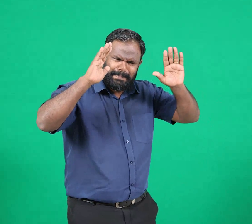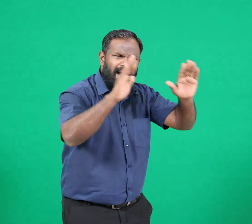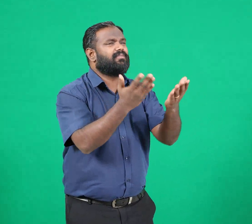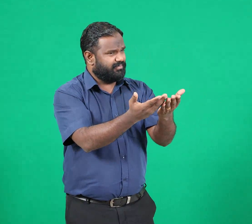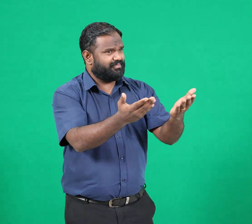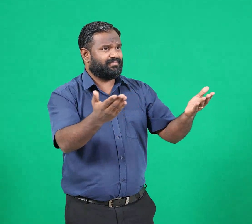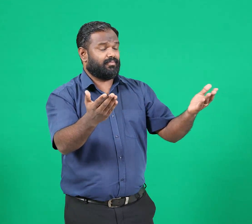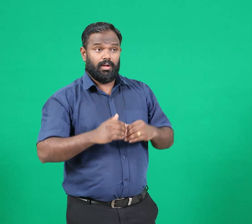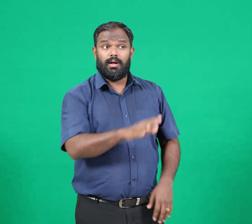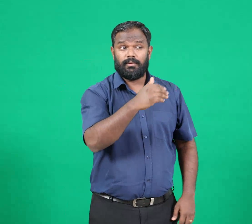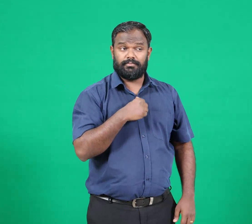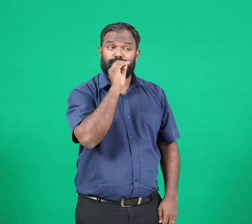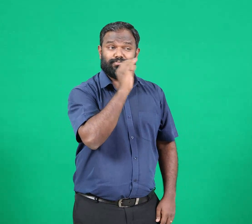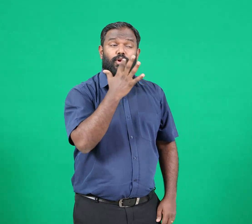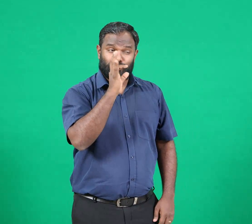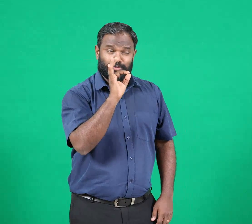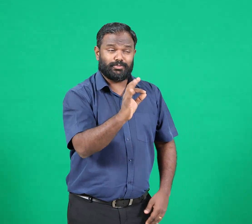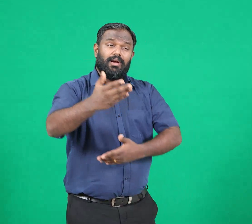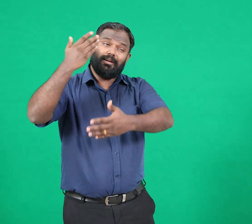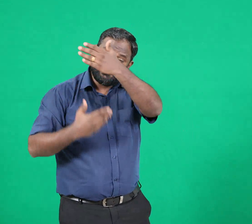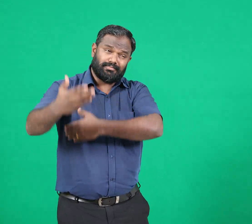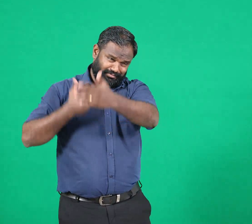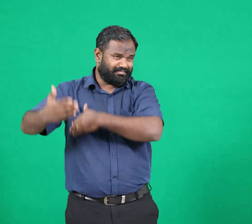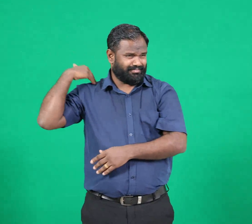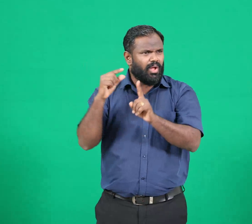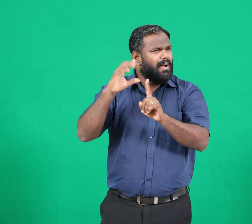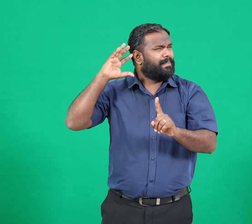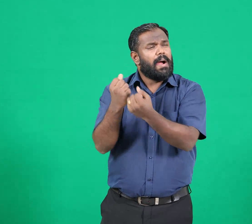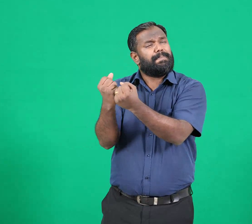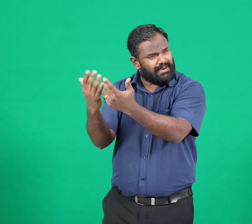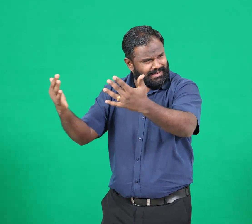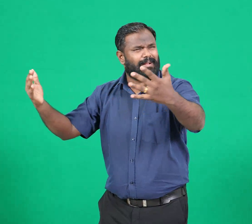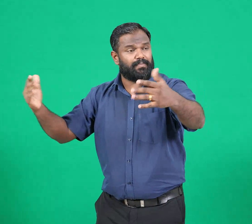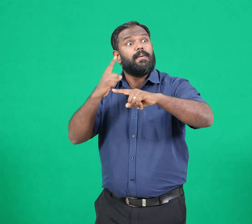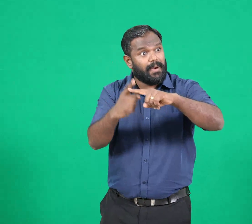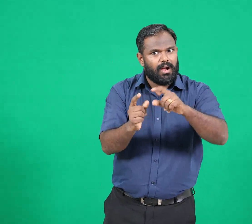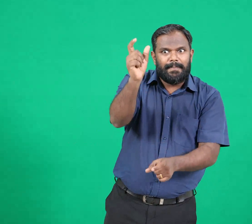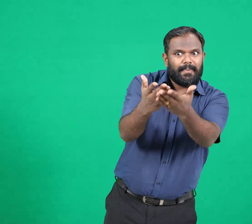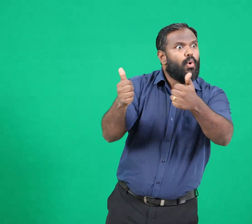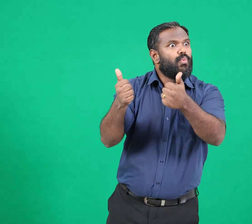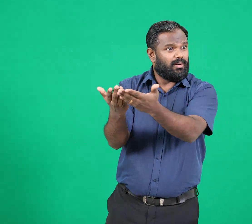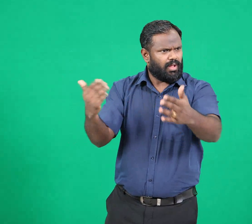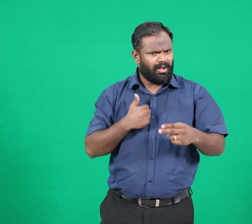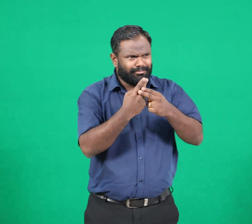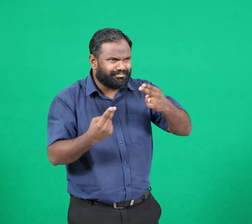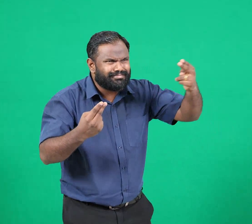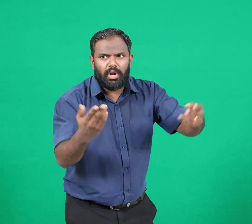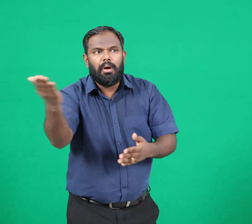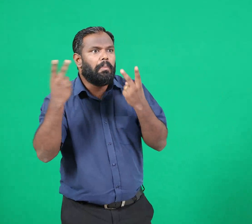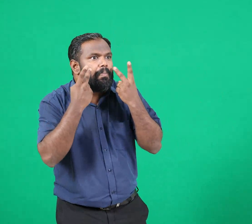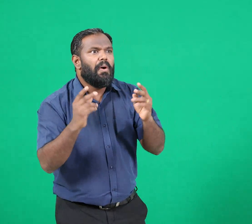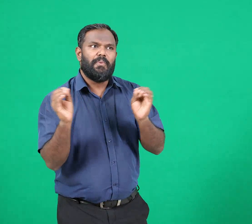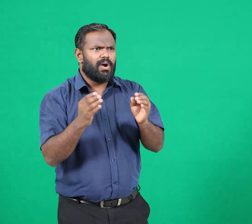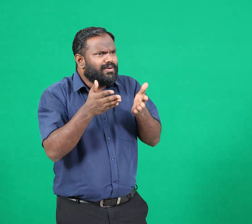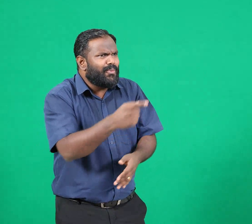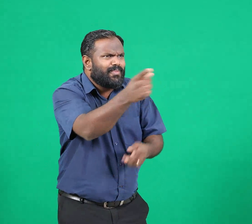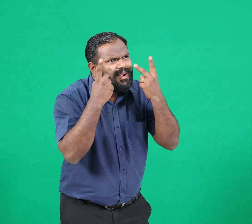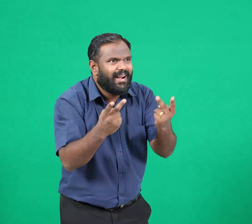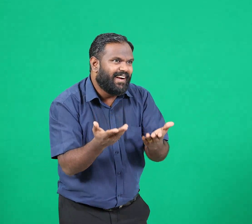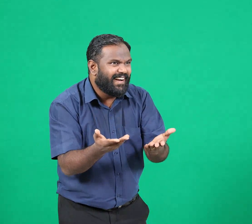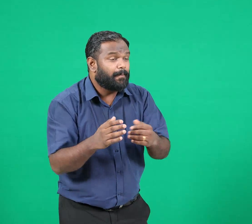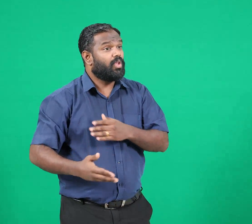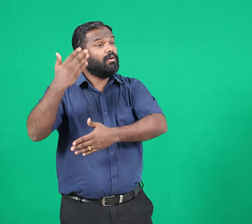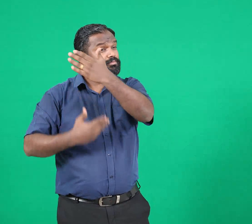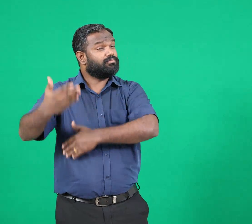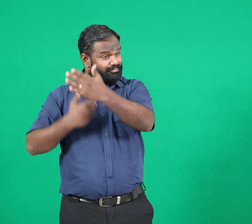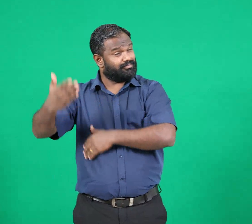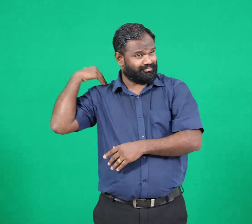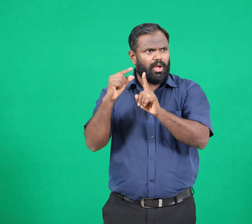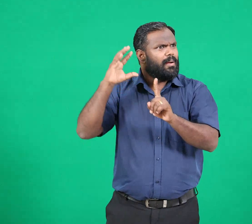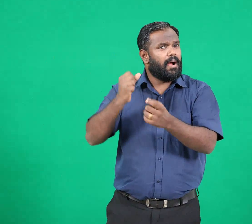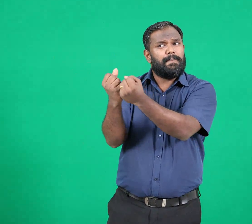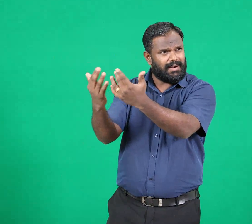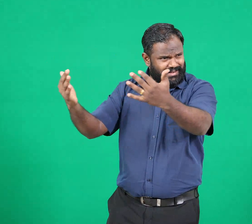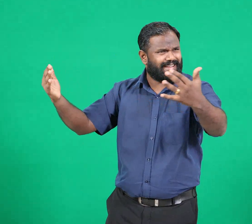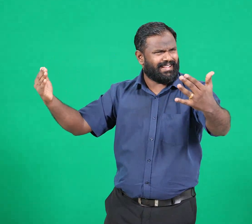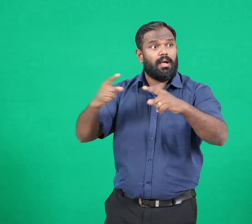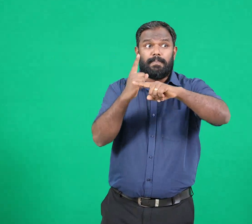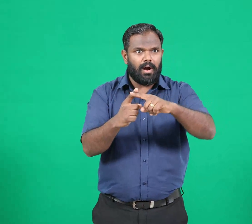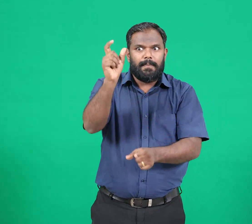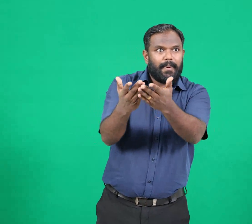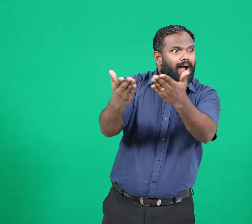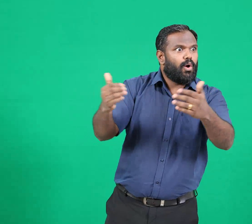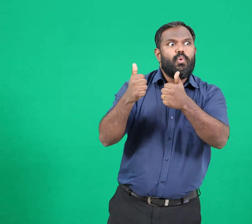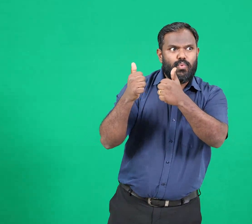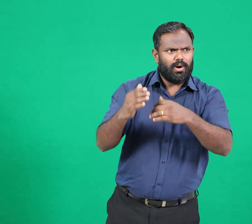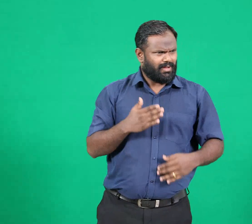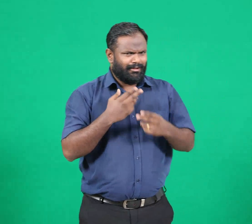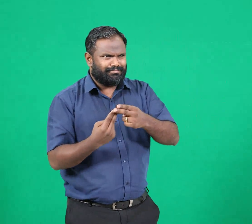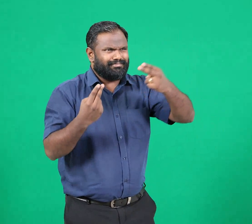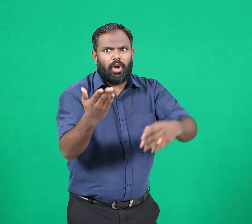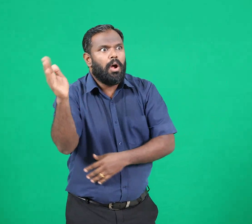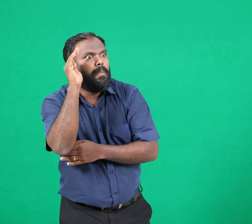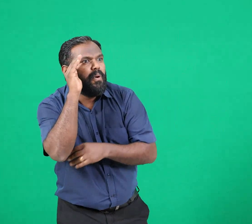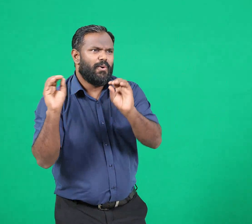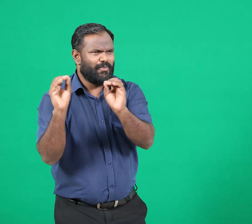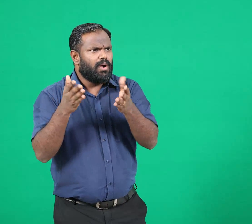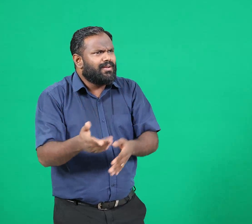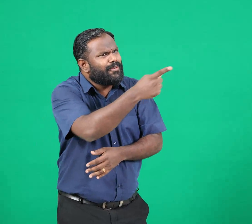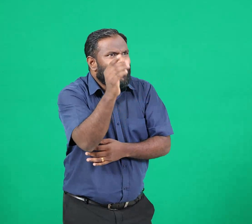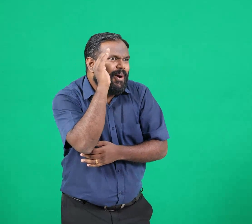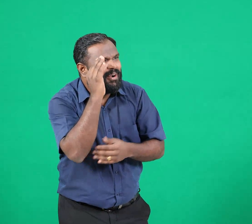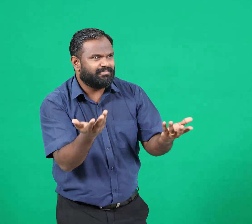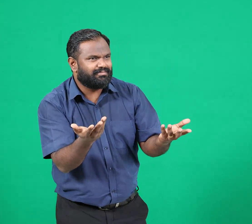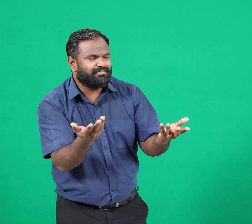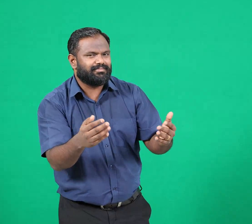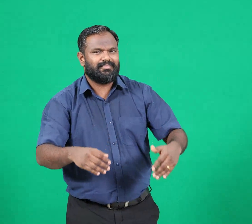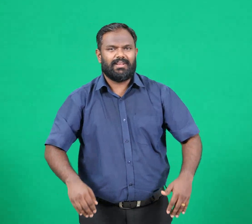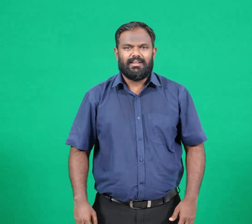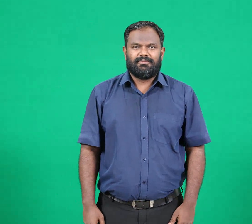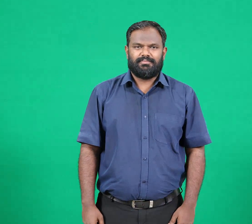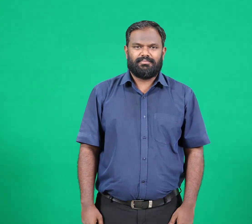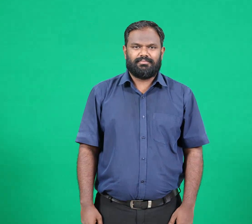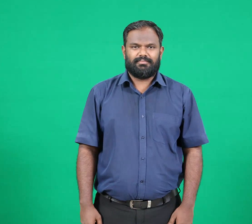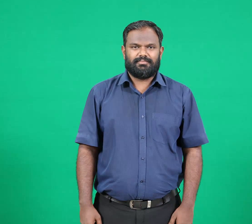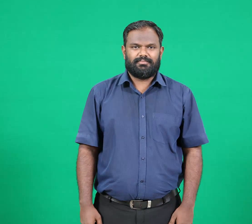For truly I tell you, many prophets and righteous men longed to see what you see but did not see it, and to hear what you hear but did not hear it.